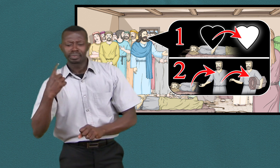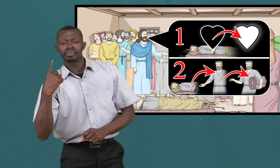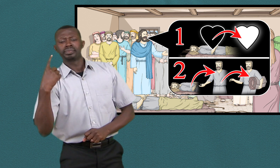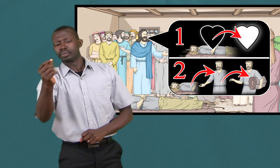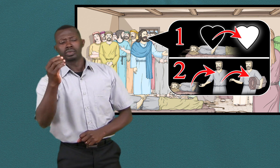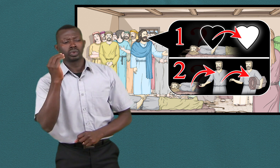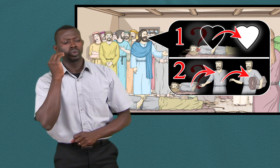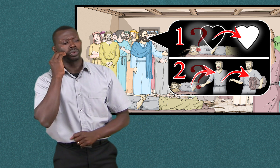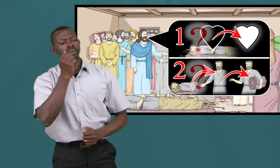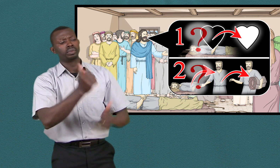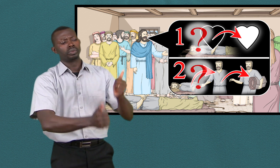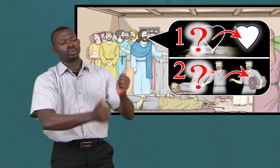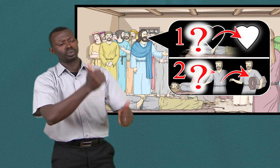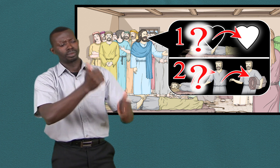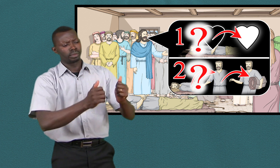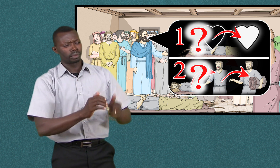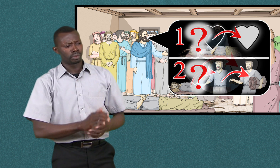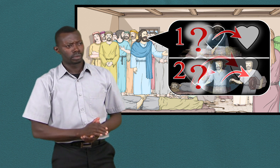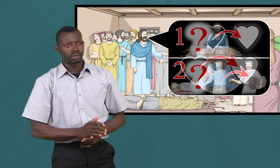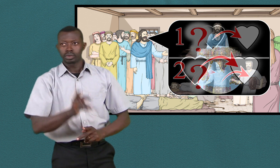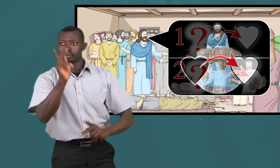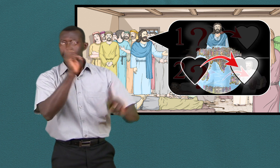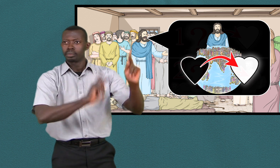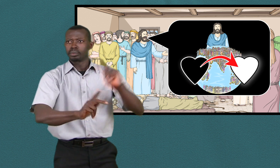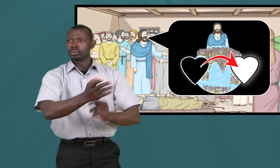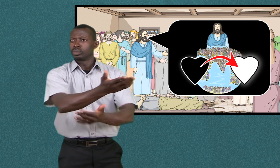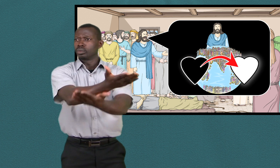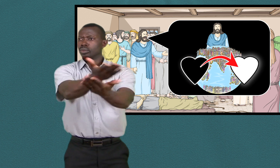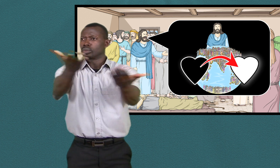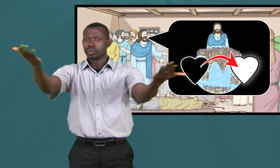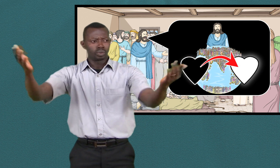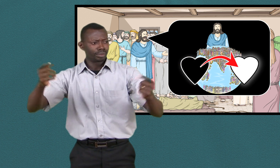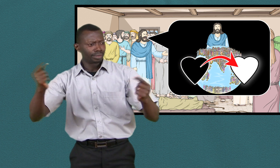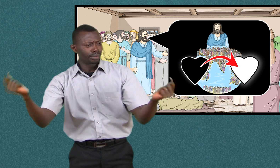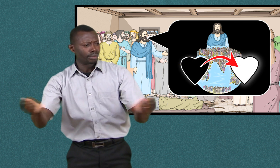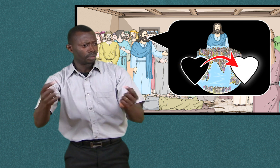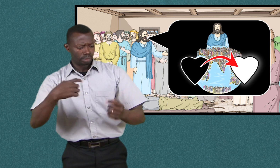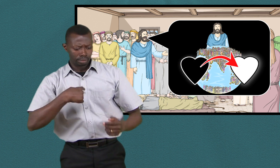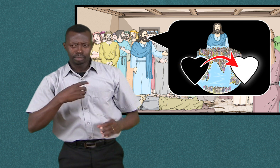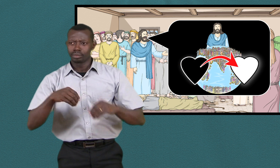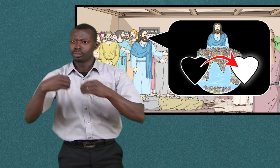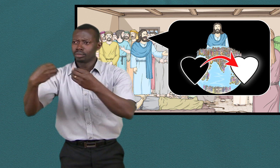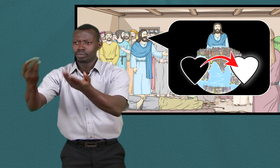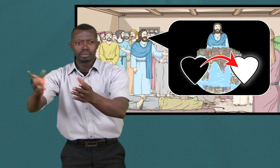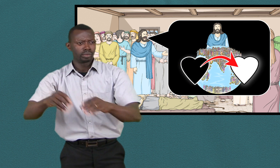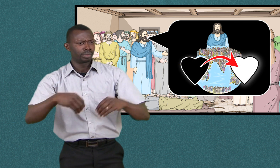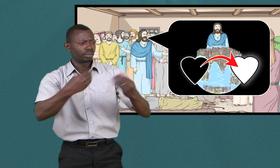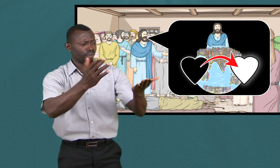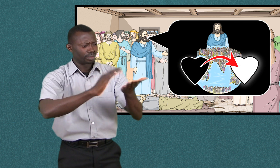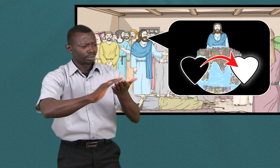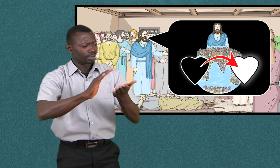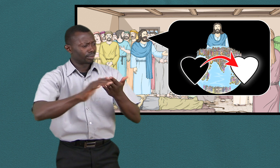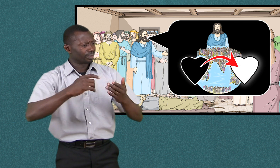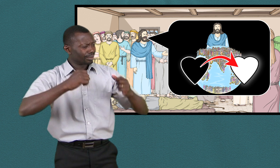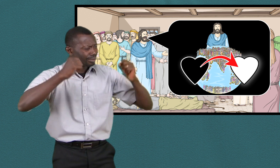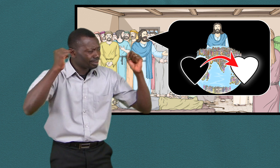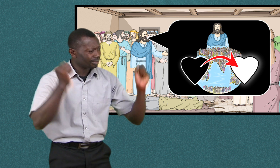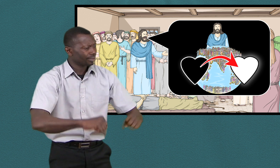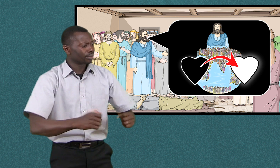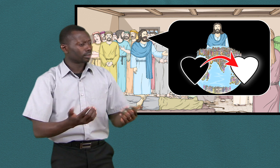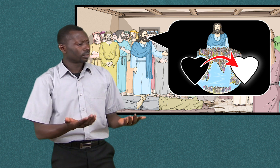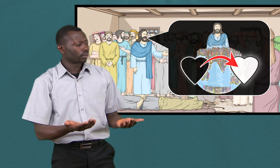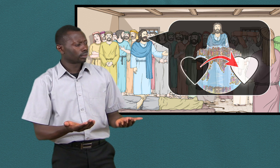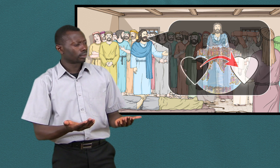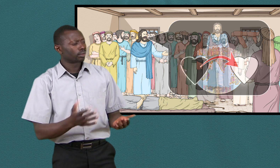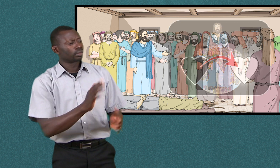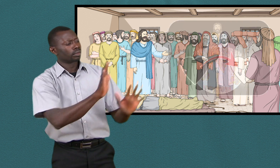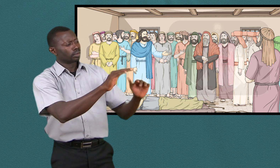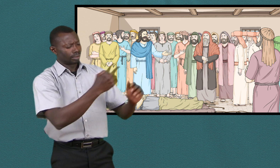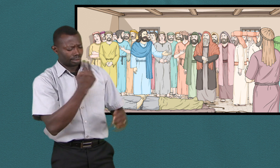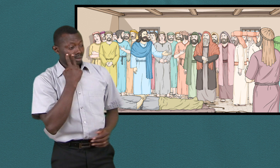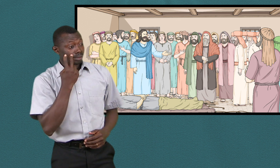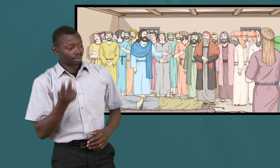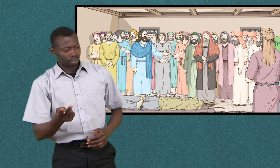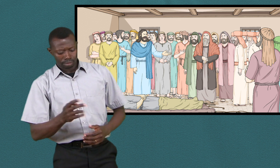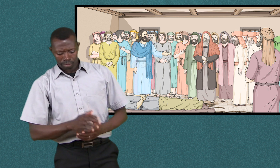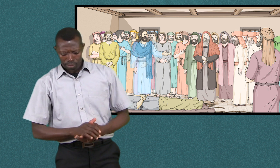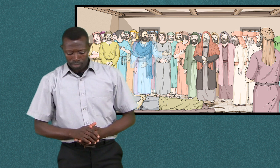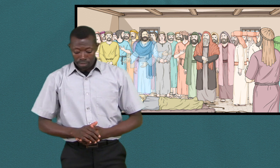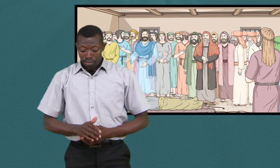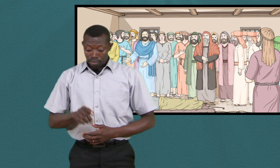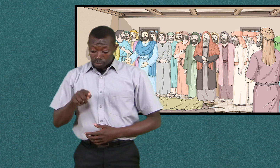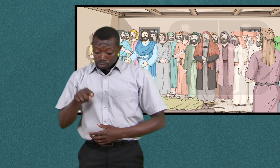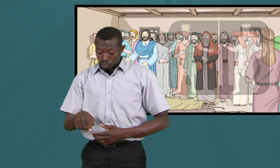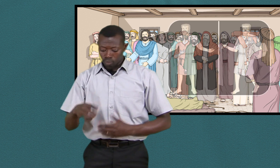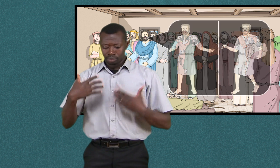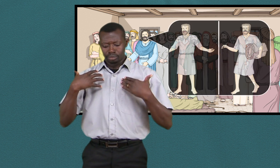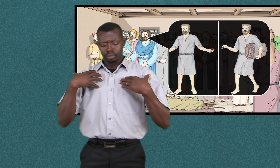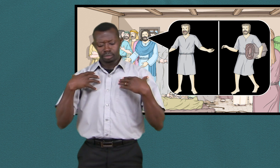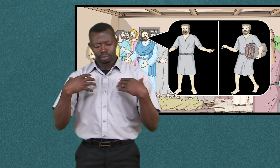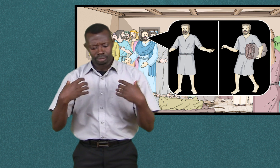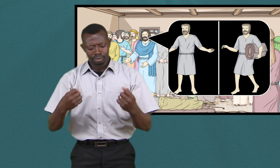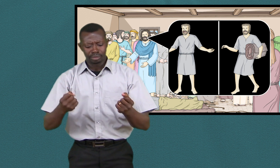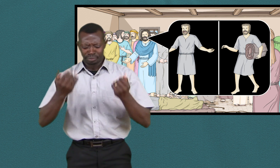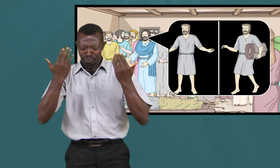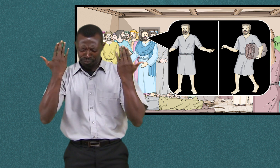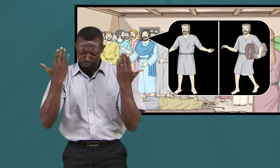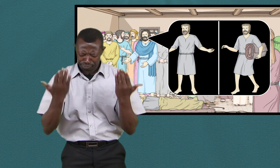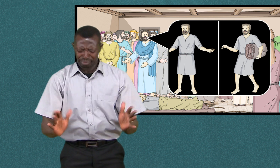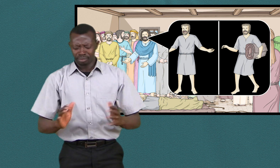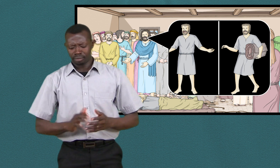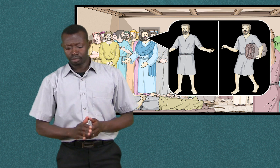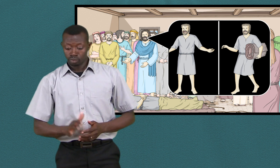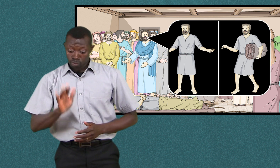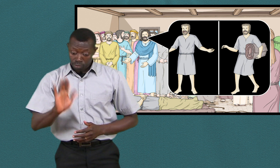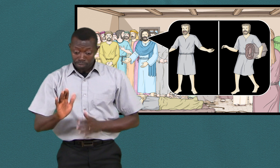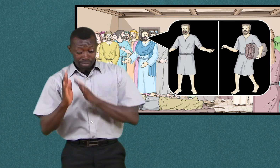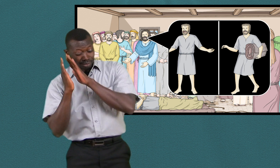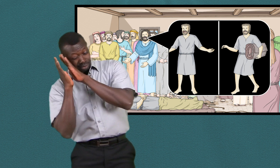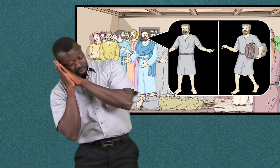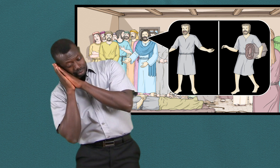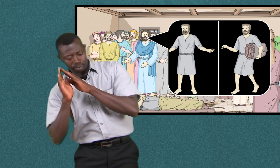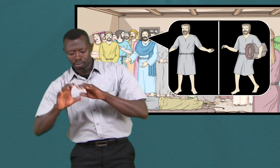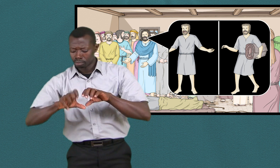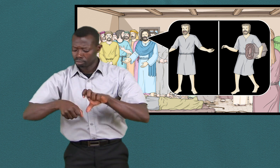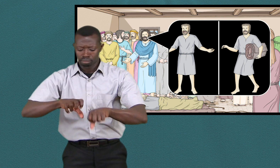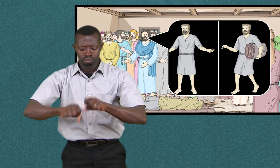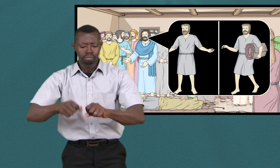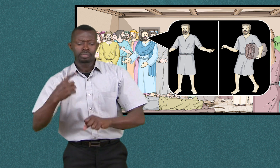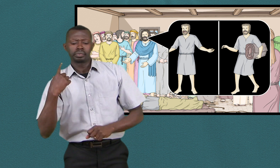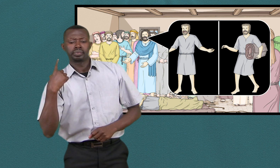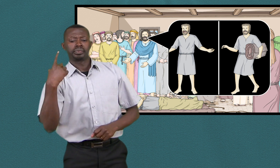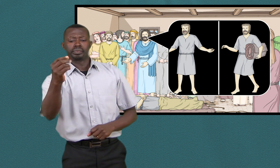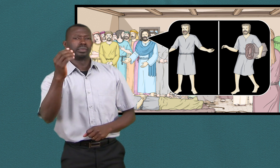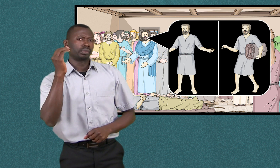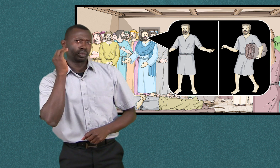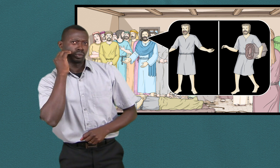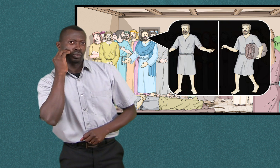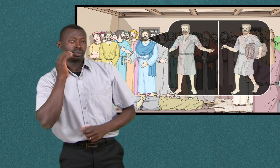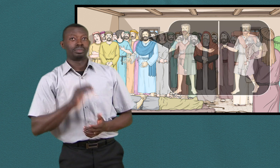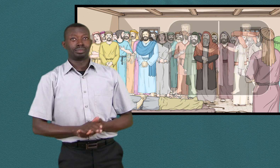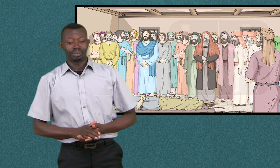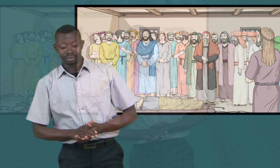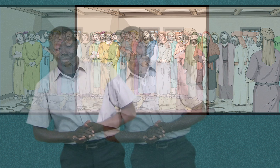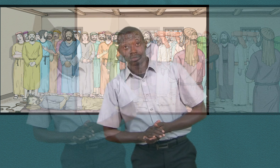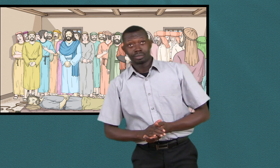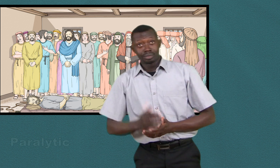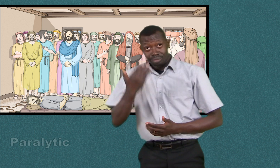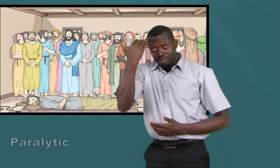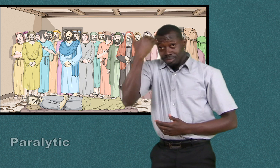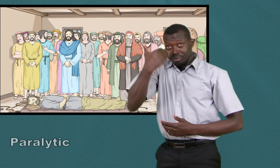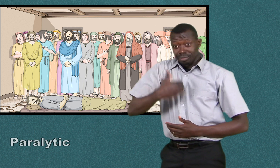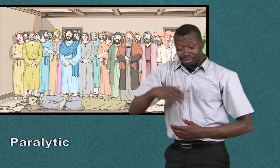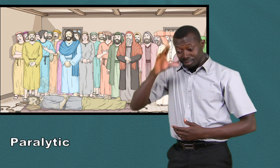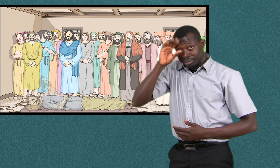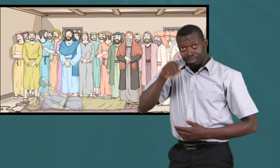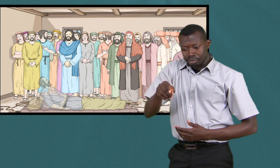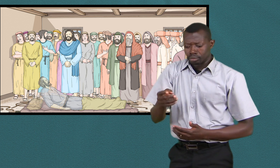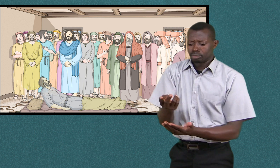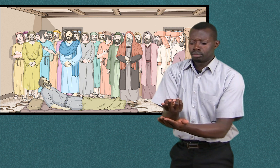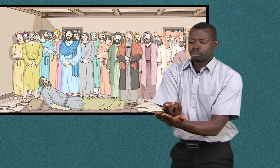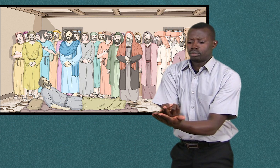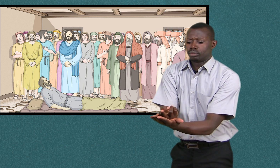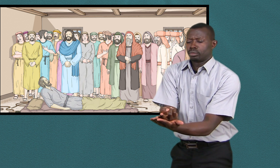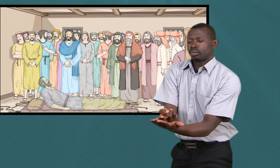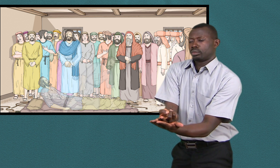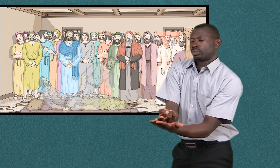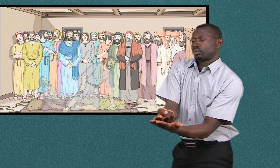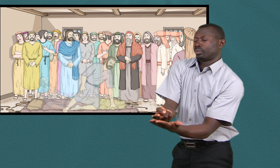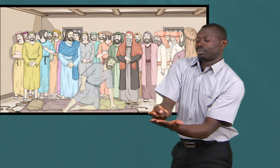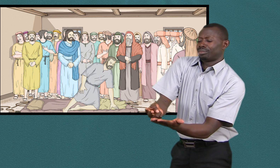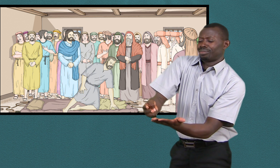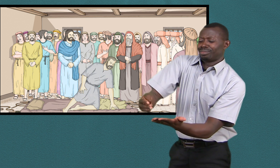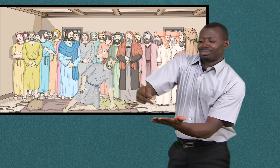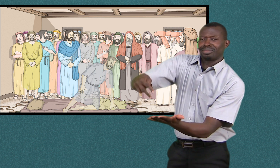But so that you may know that the Son of Man has authority on earth to forgive sins...” He said to the paralytic, “I tell you, get up, pick up your mat, and go home.”